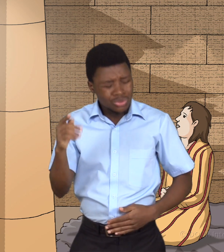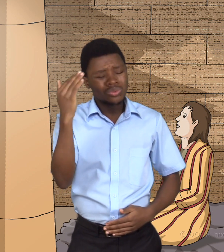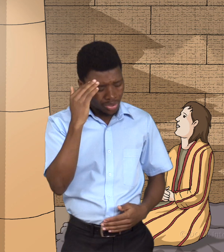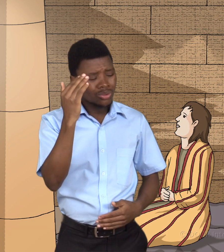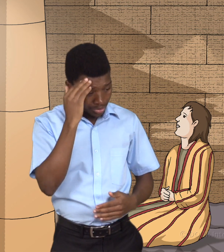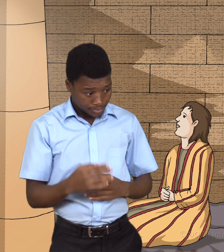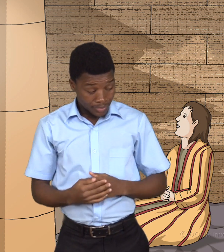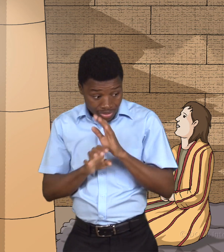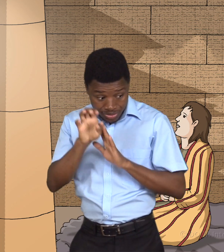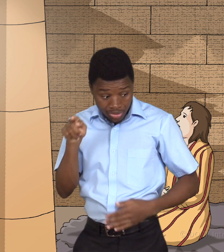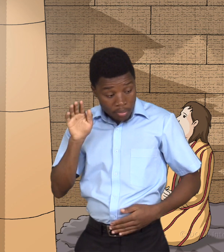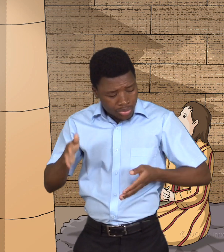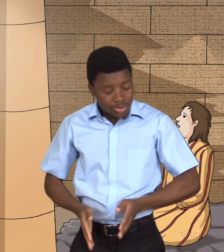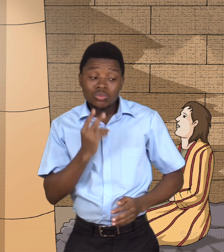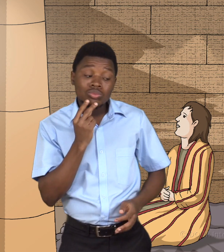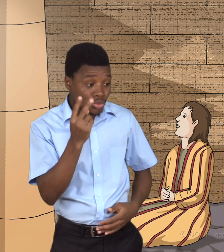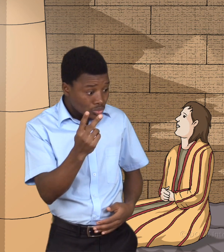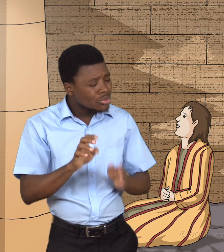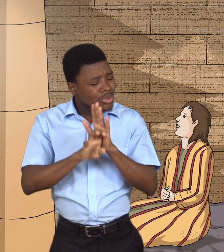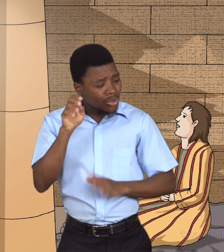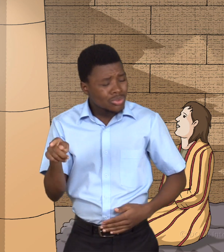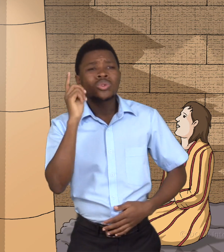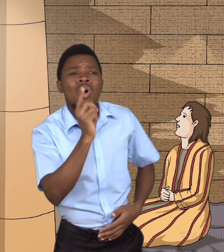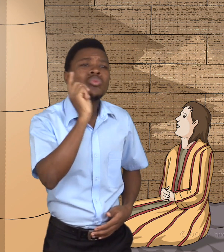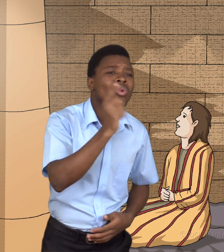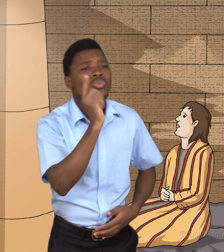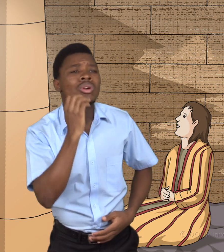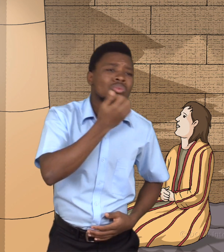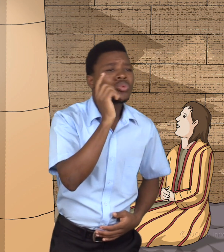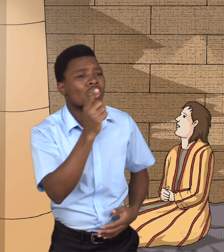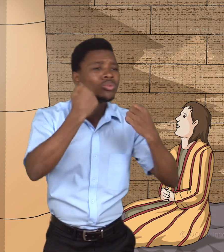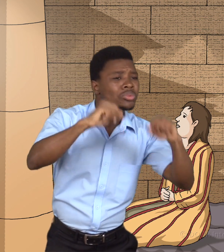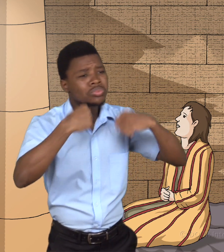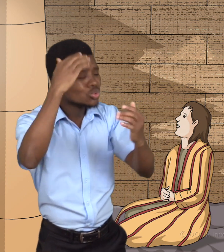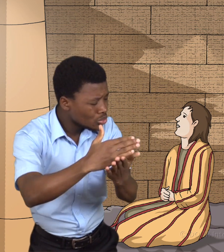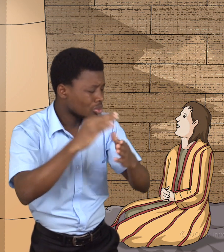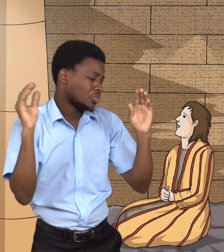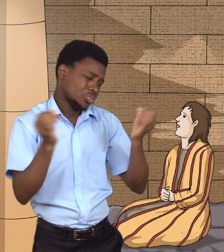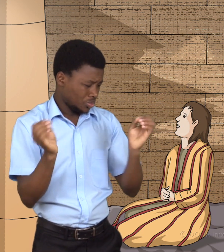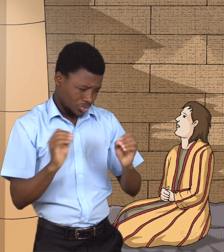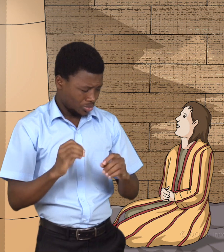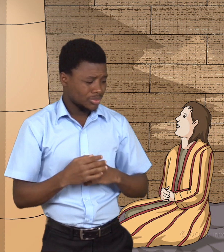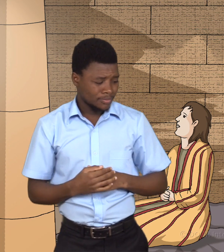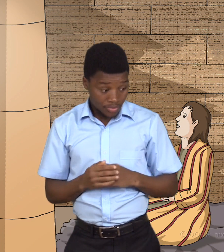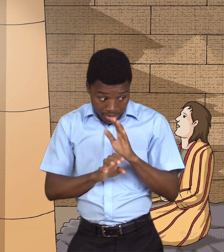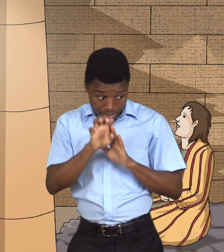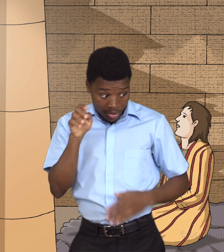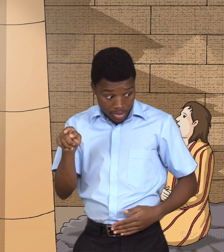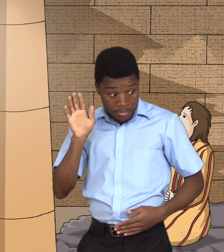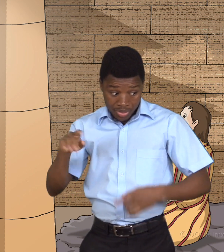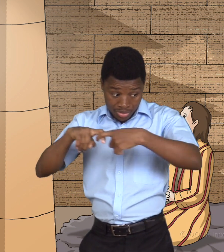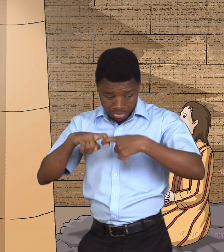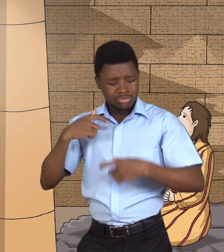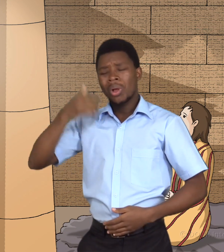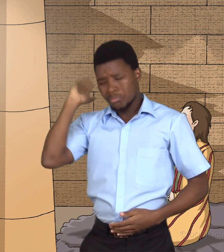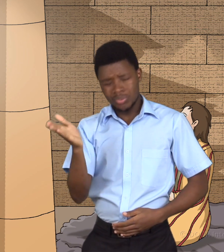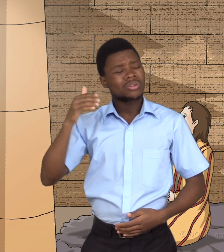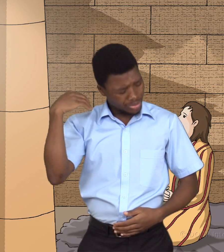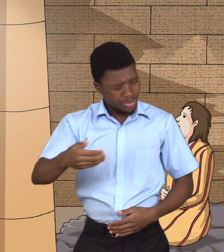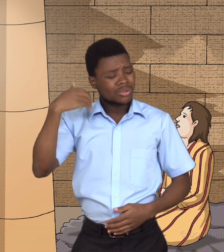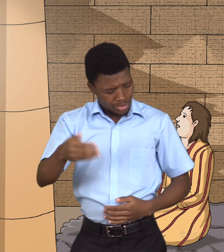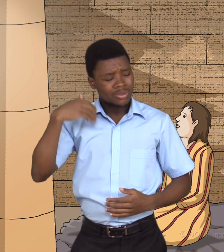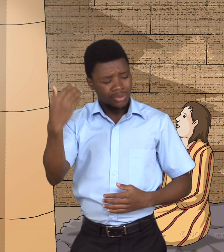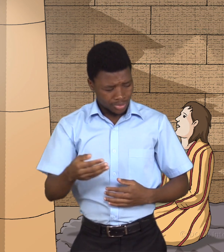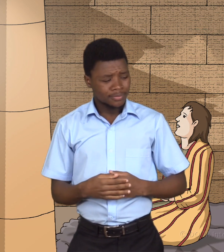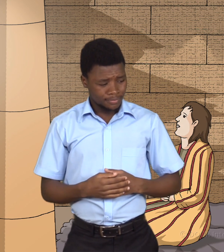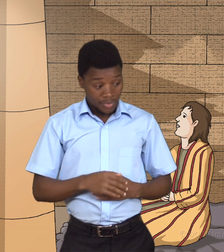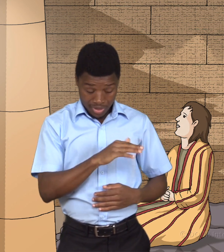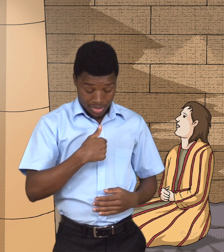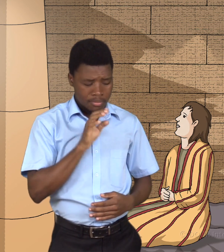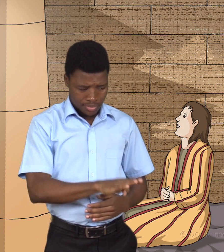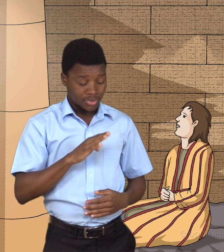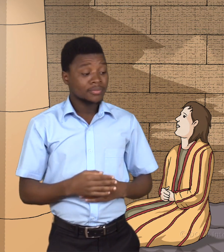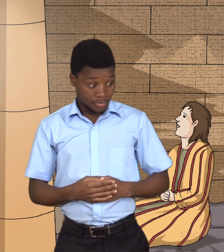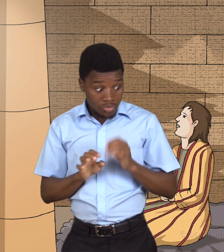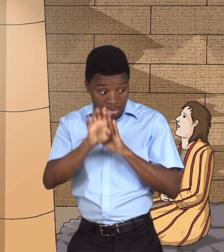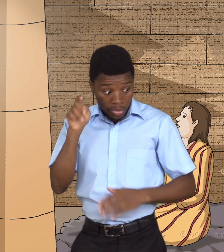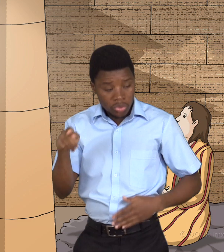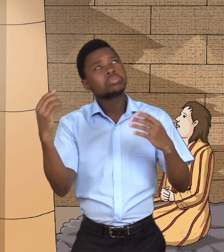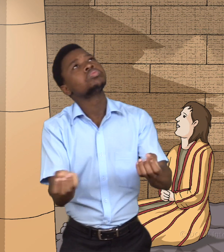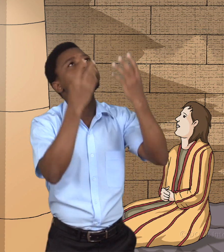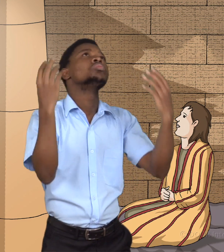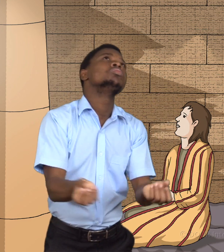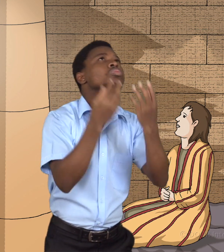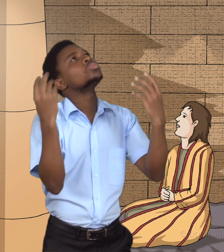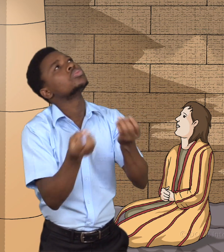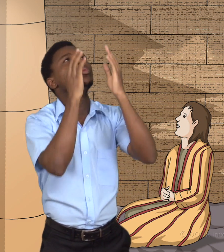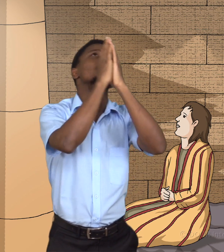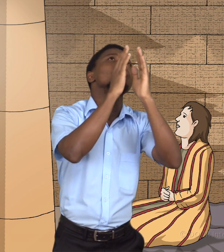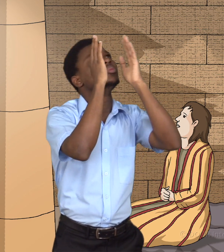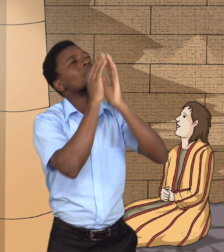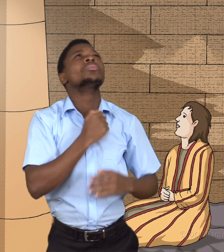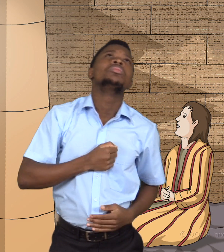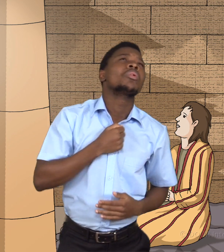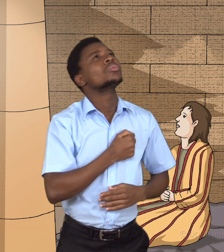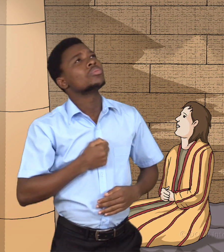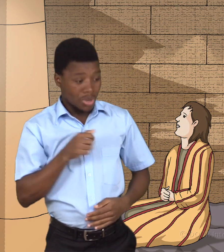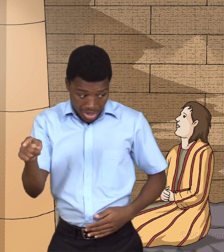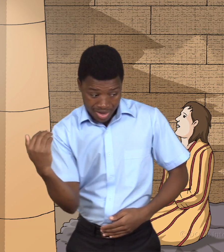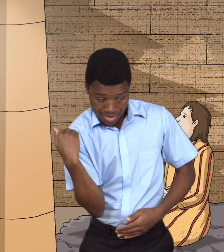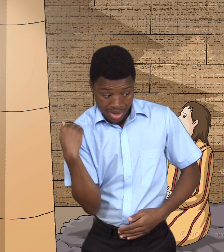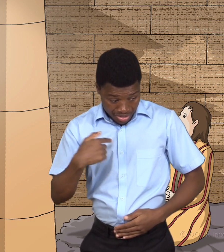I told him that I would judge his house forever for the iniquity of which he knows, because his sons blasphemed God and he did not restrain them.